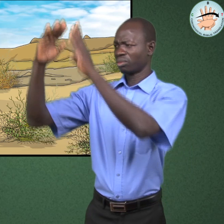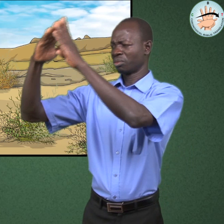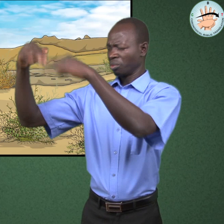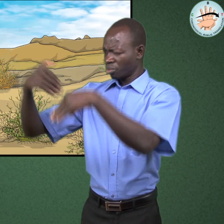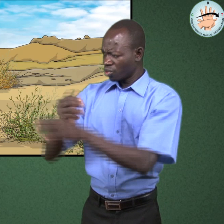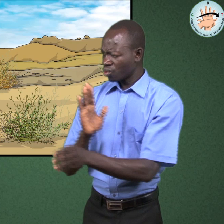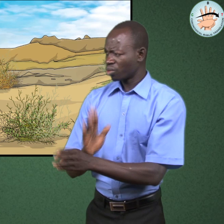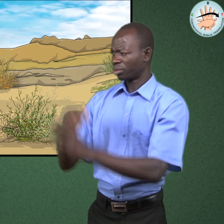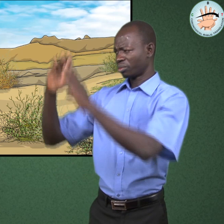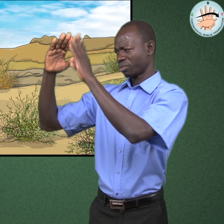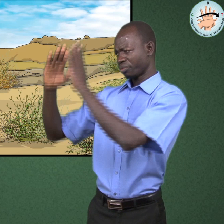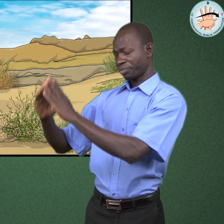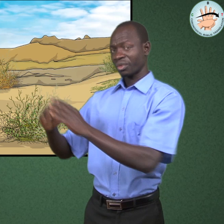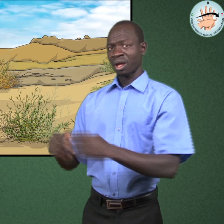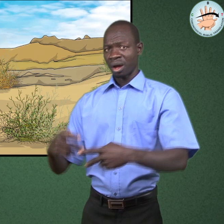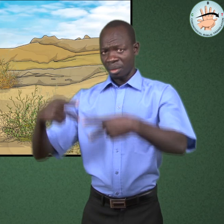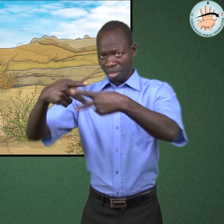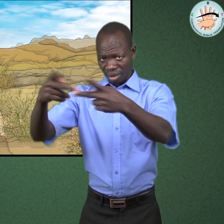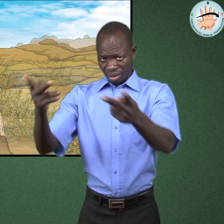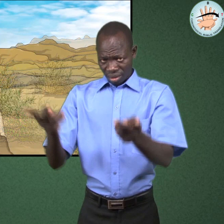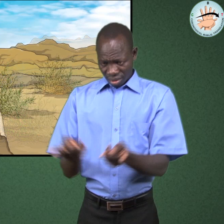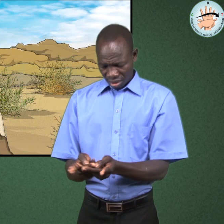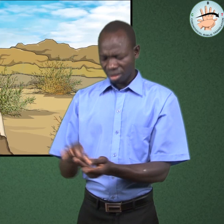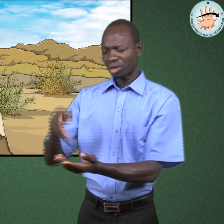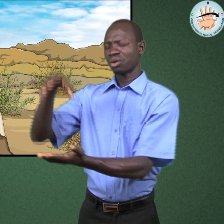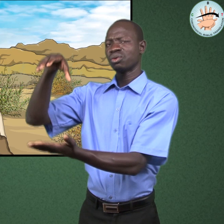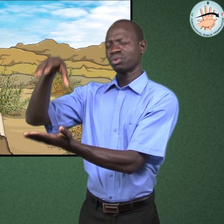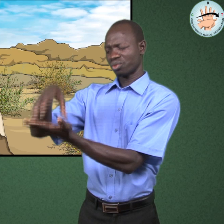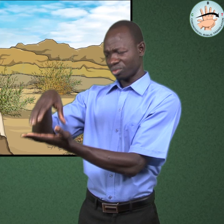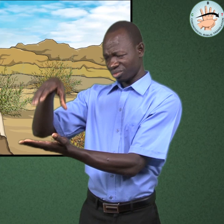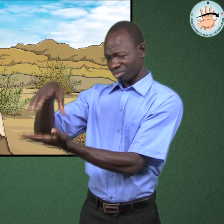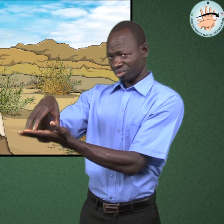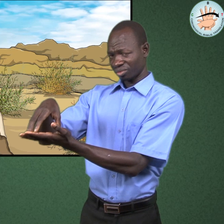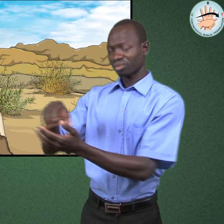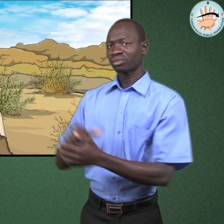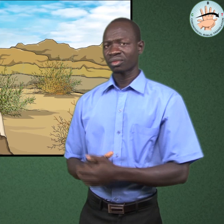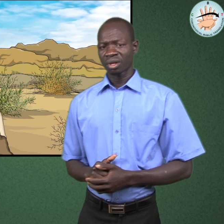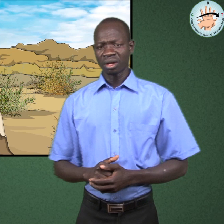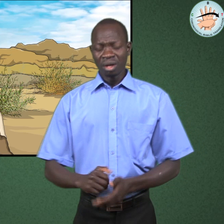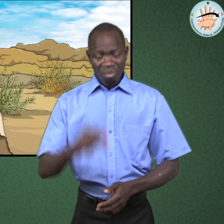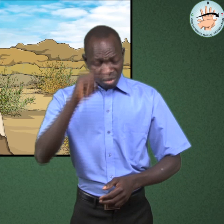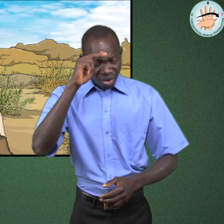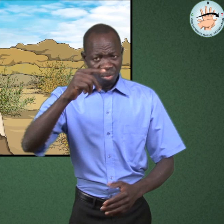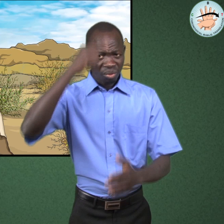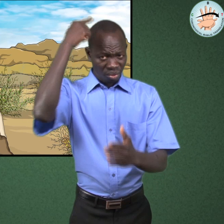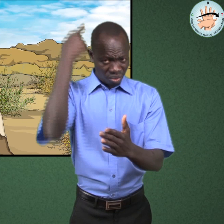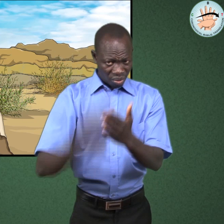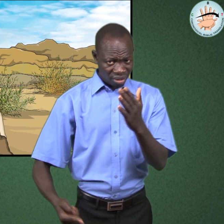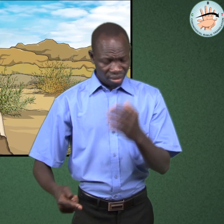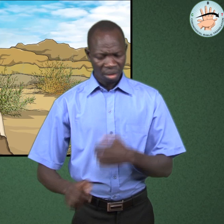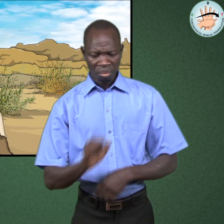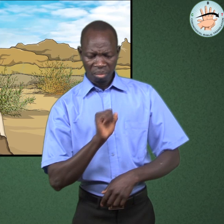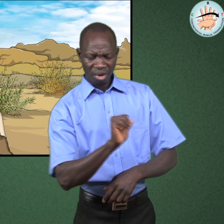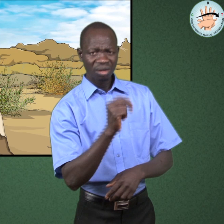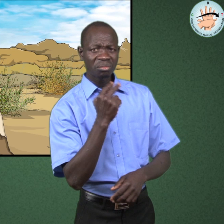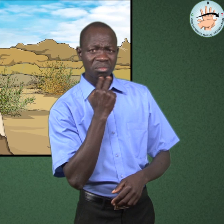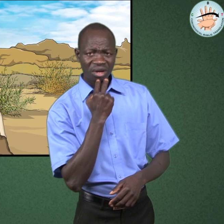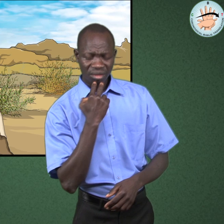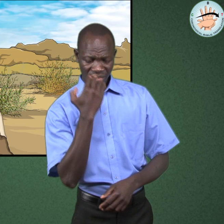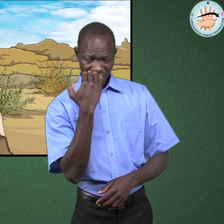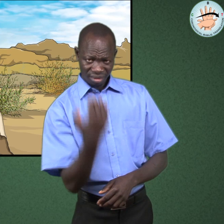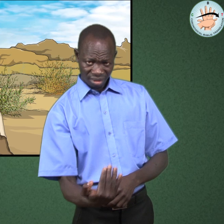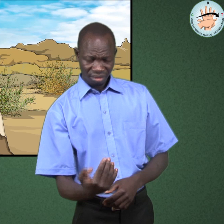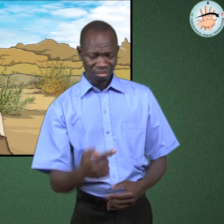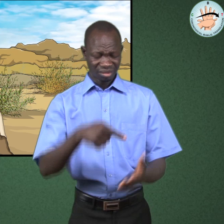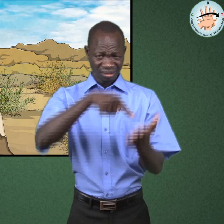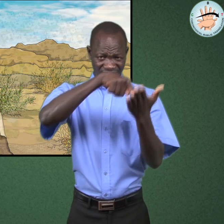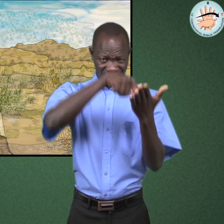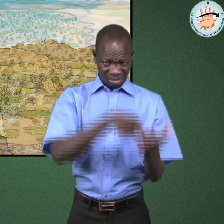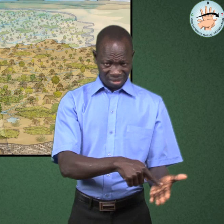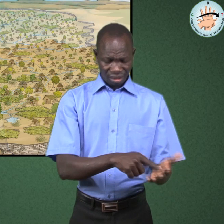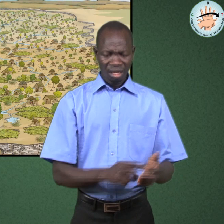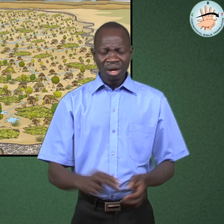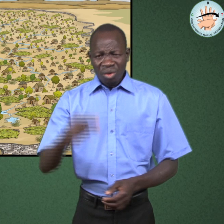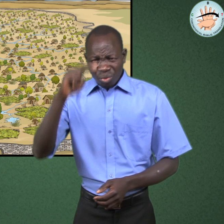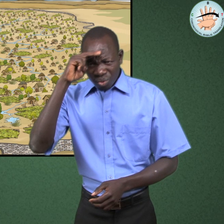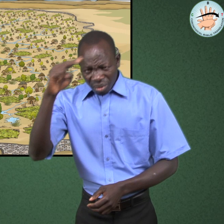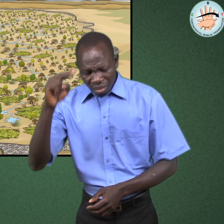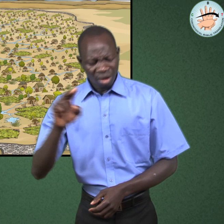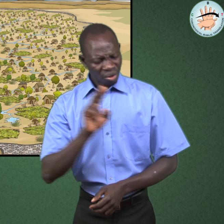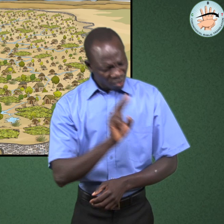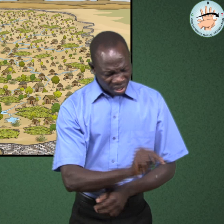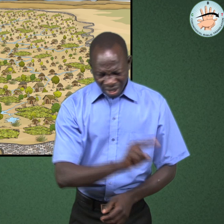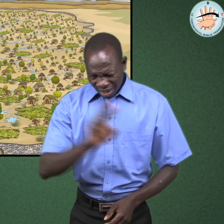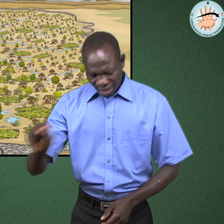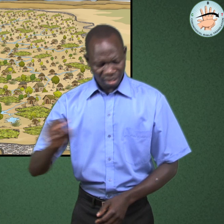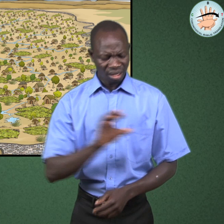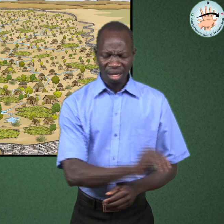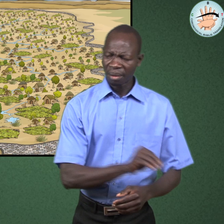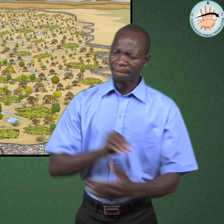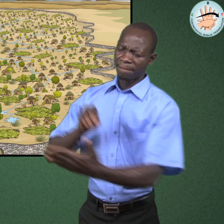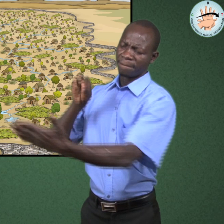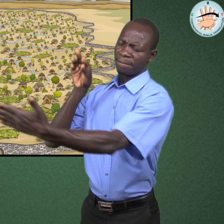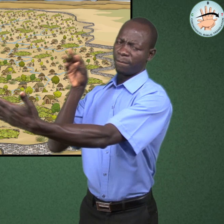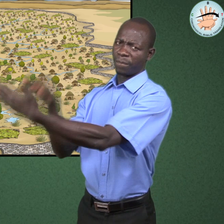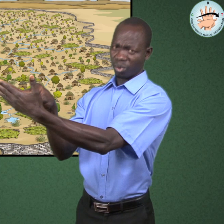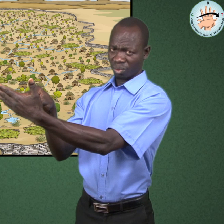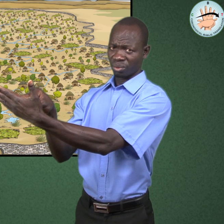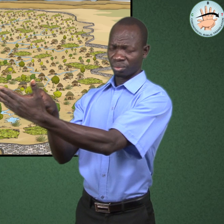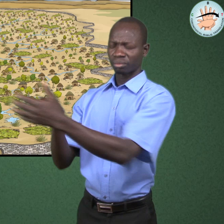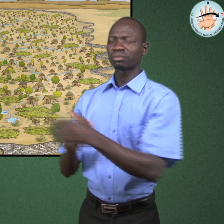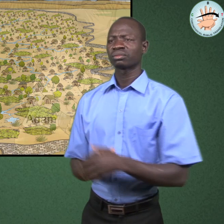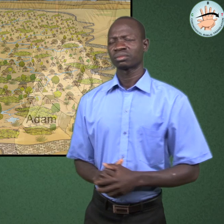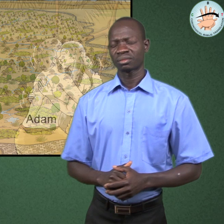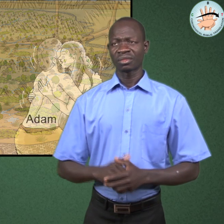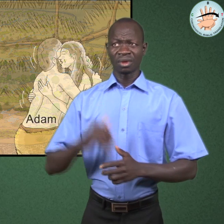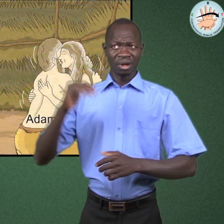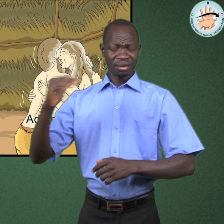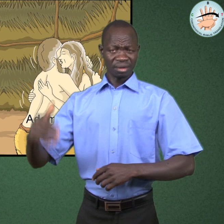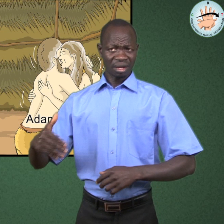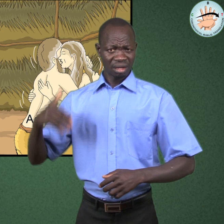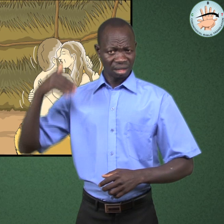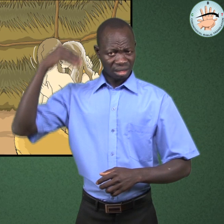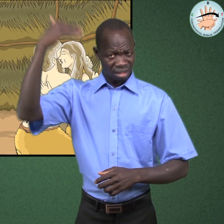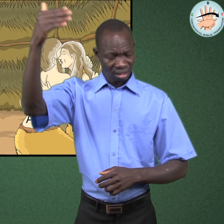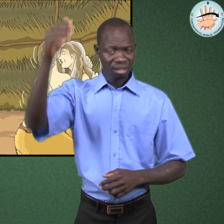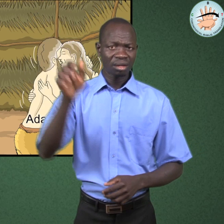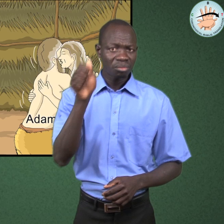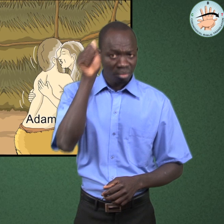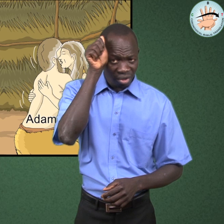Then Cain built a city and named it after his son Enoch.